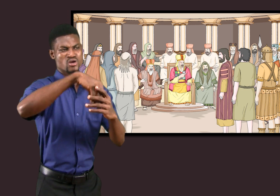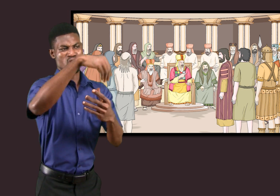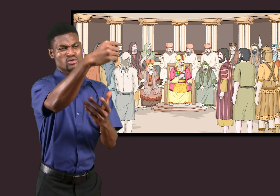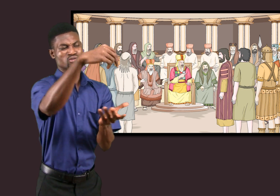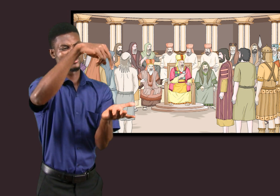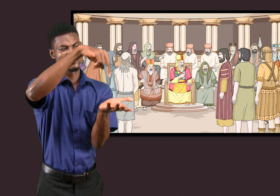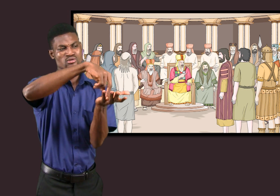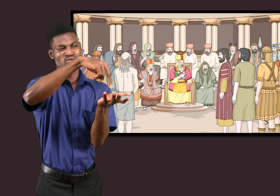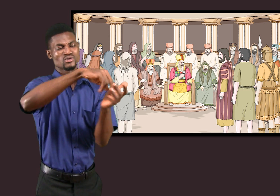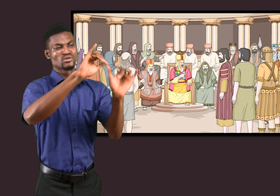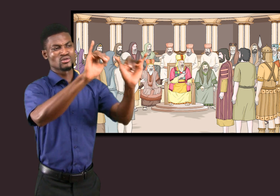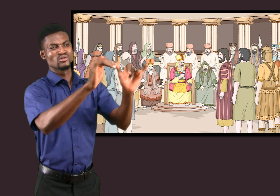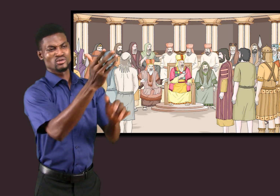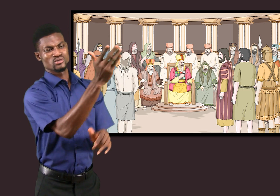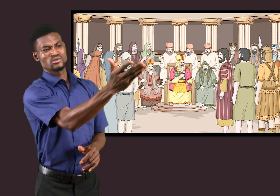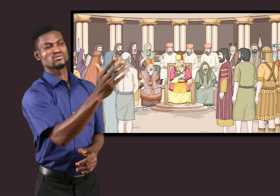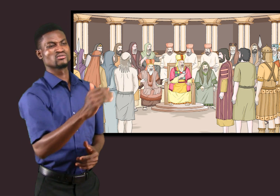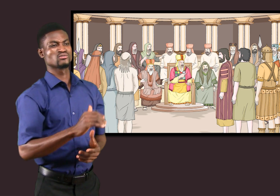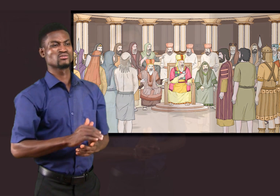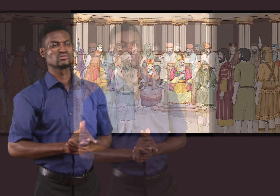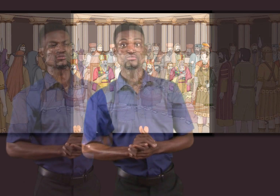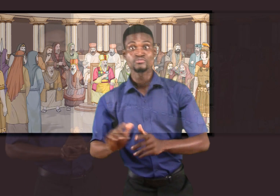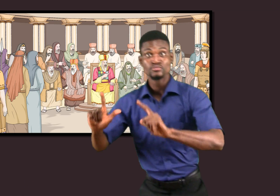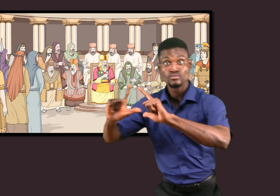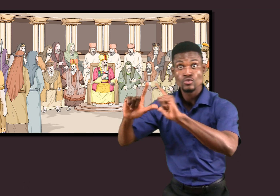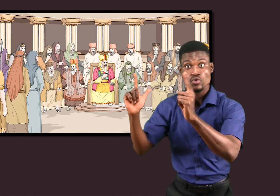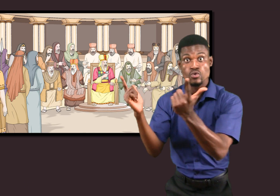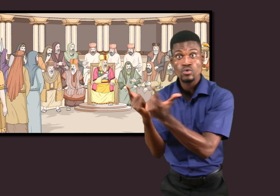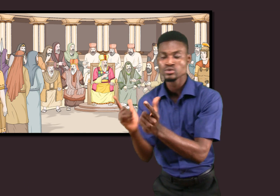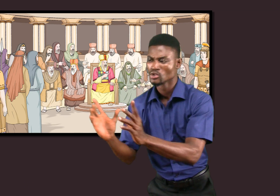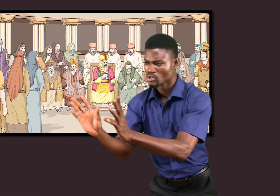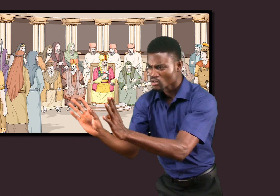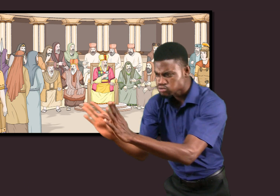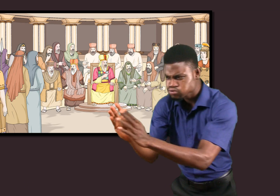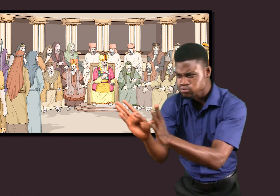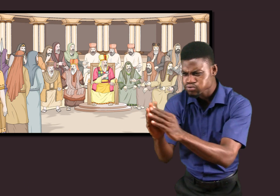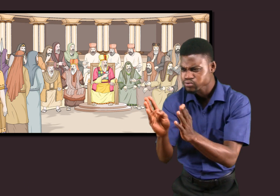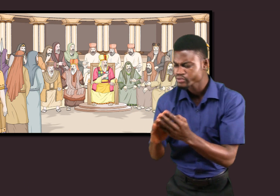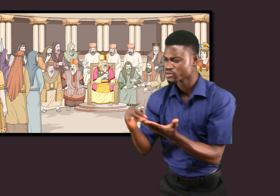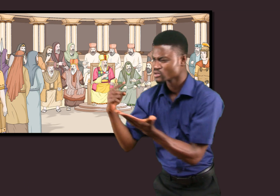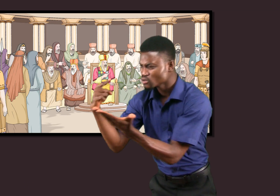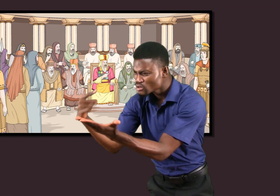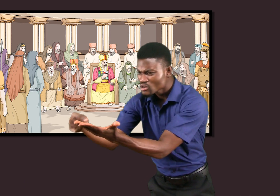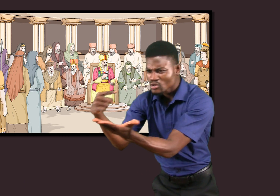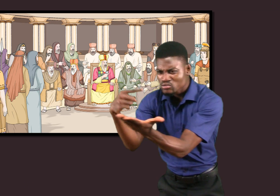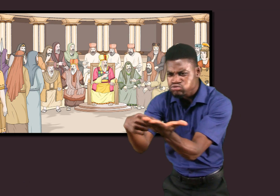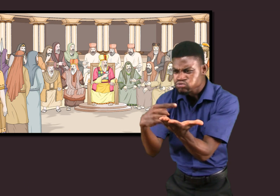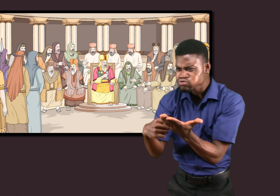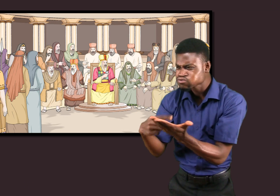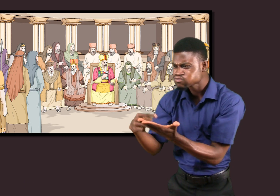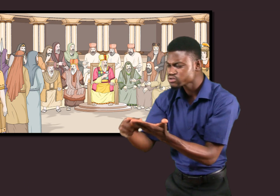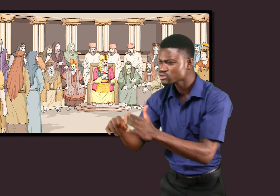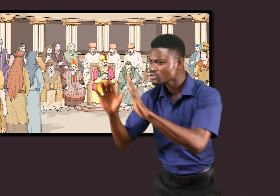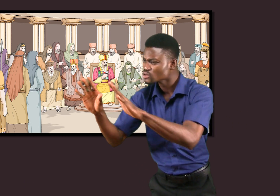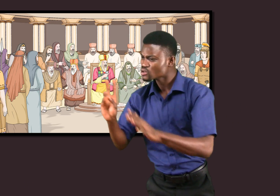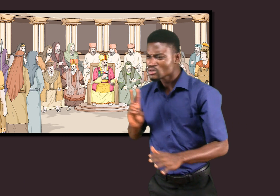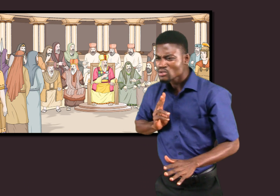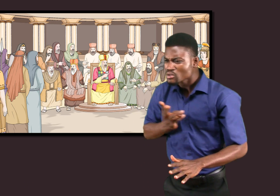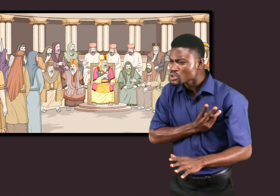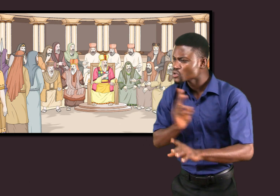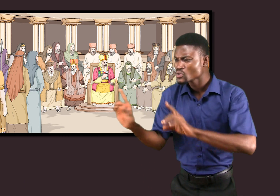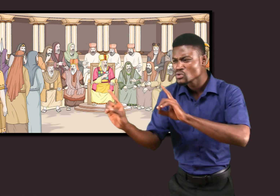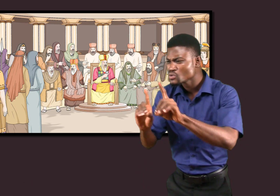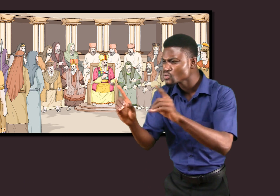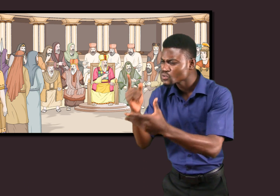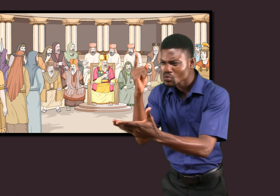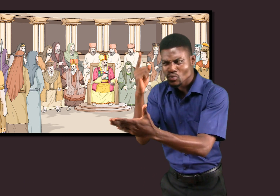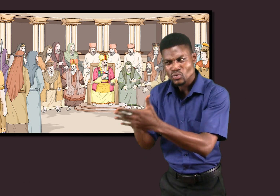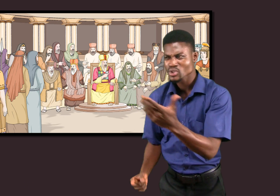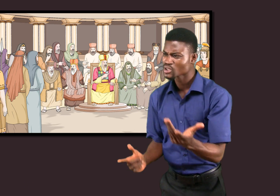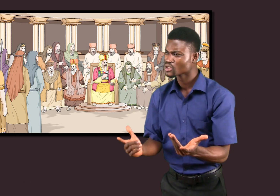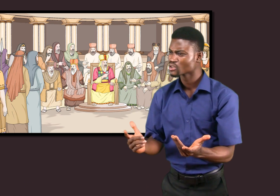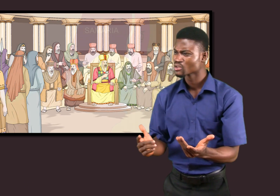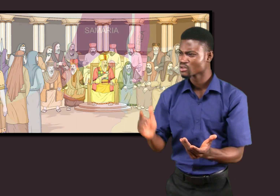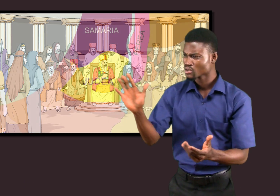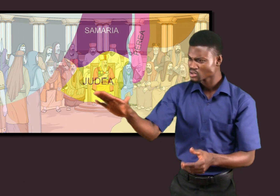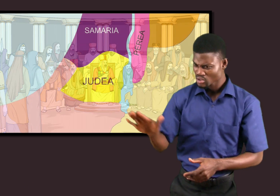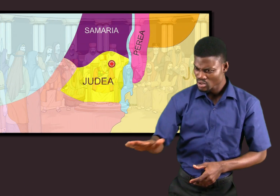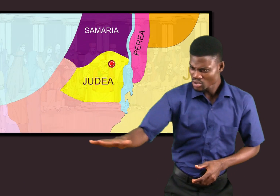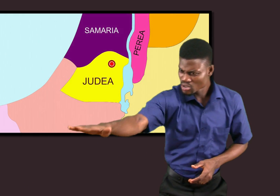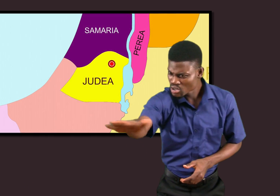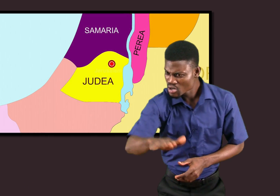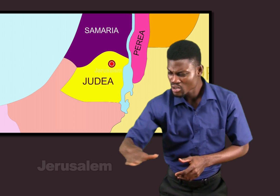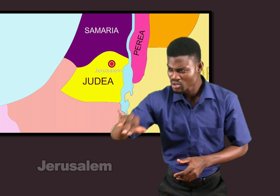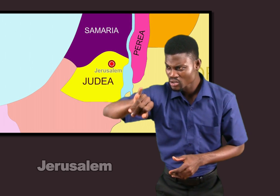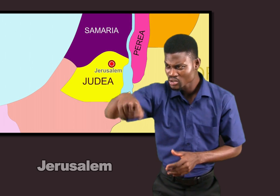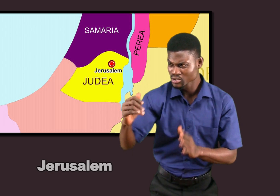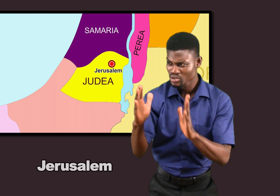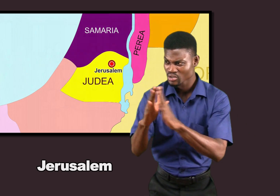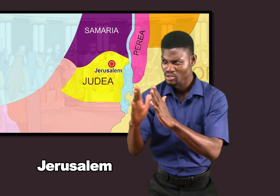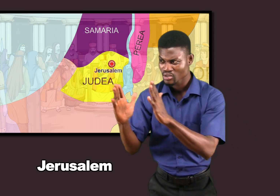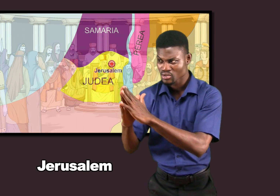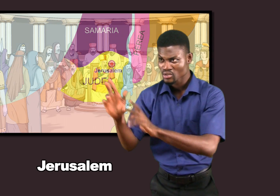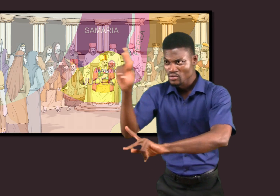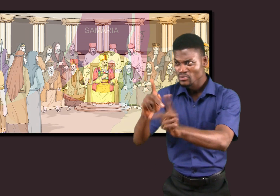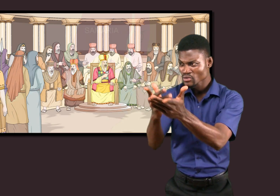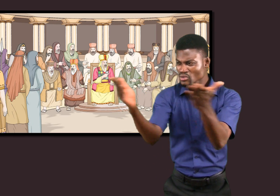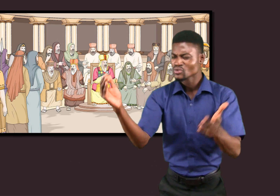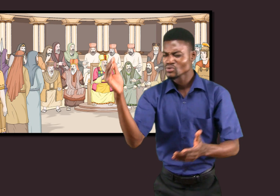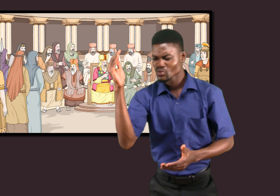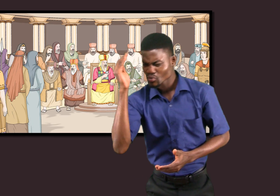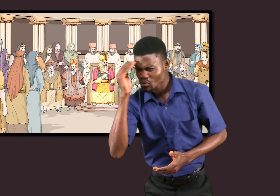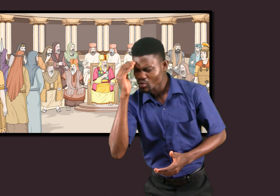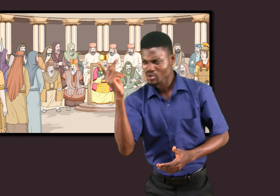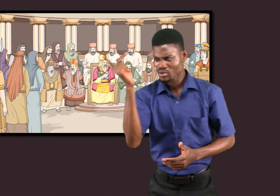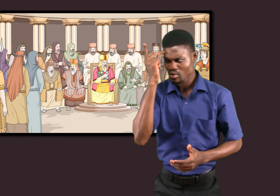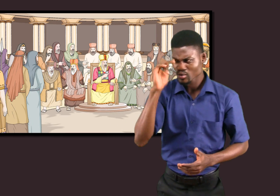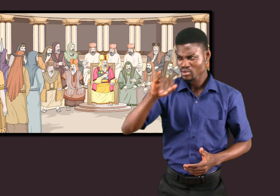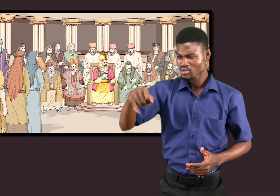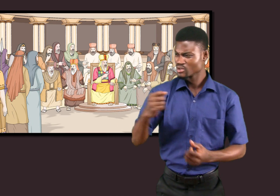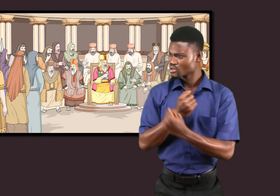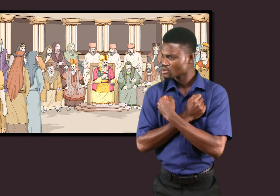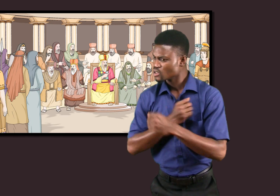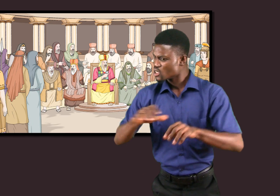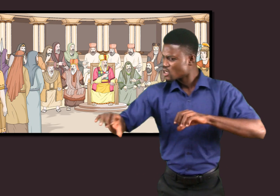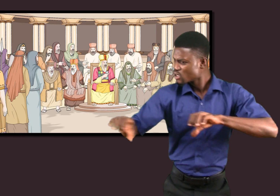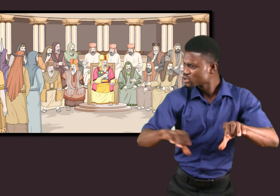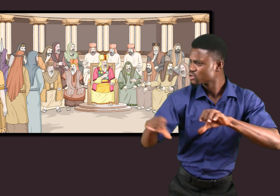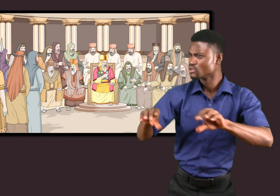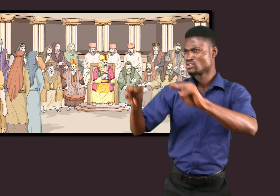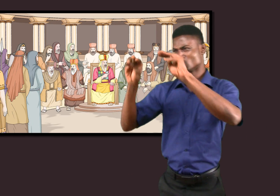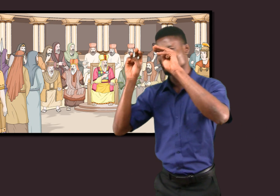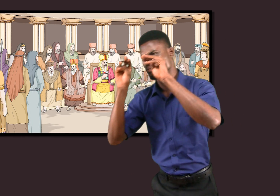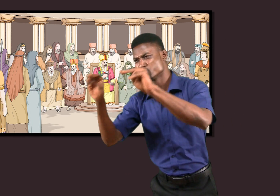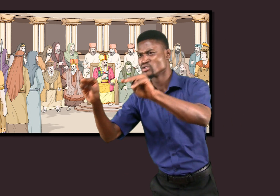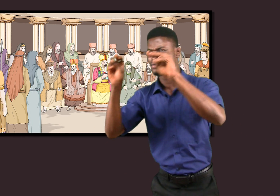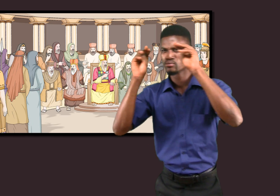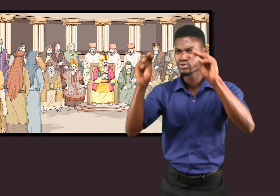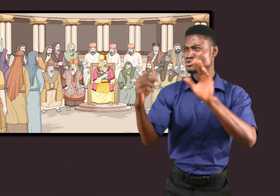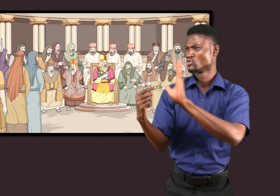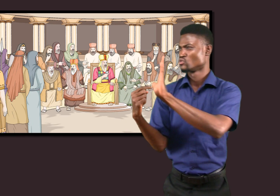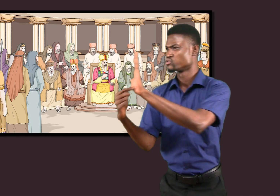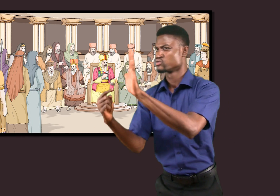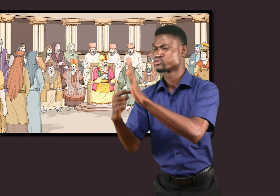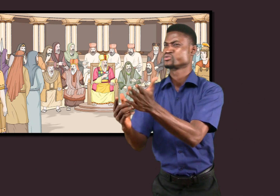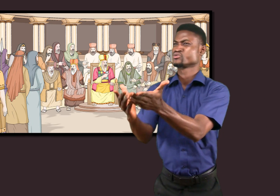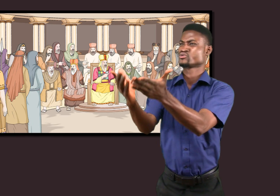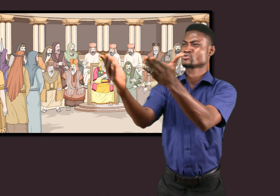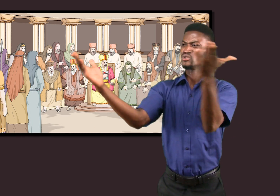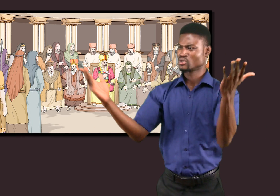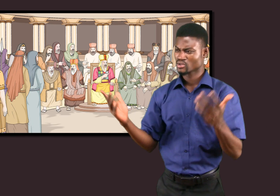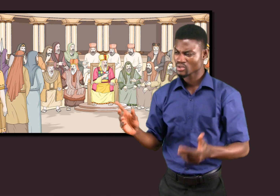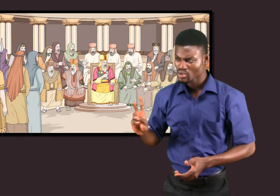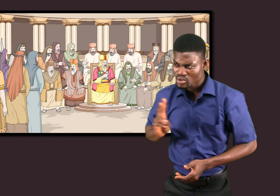So they ordered them to leave the Sanhedrin and then conferred together. “What shall we do with these men?” they asked.